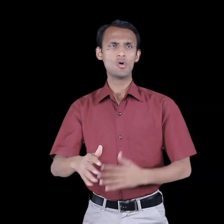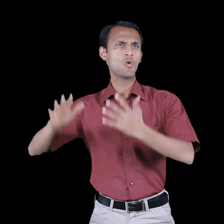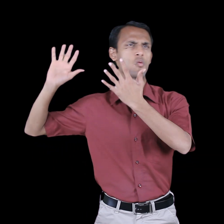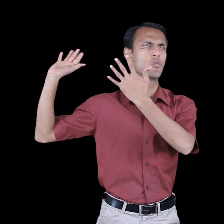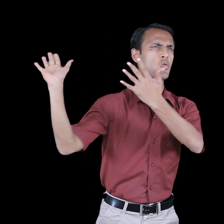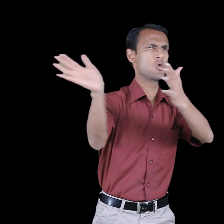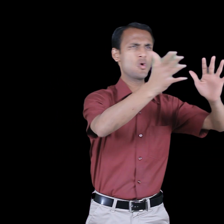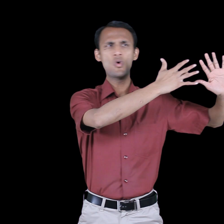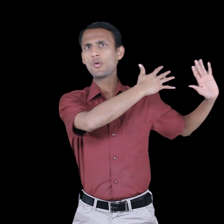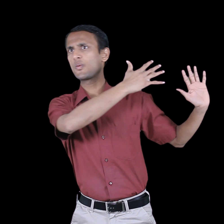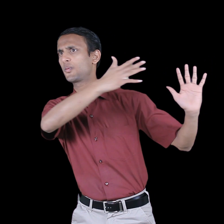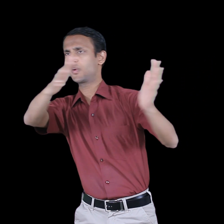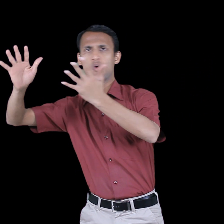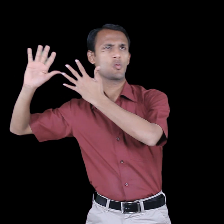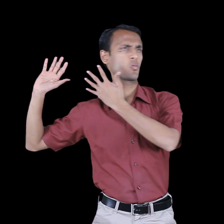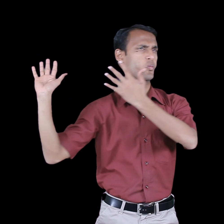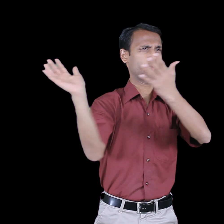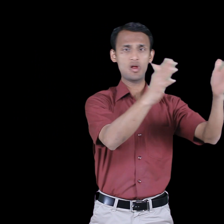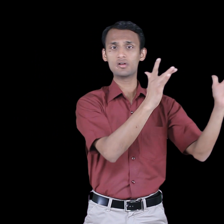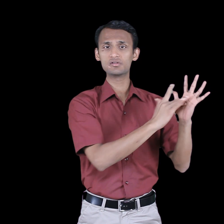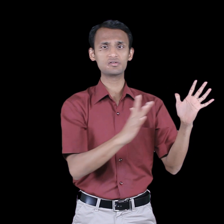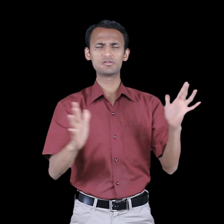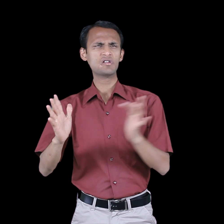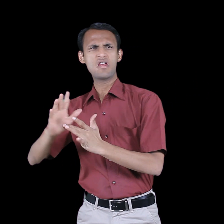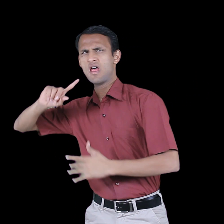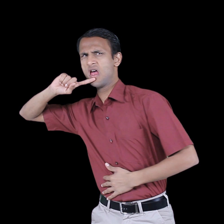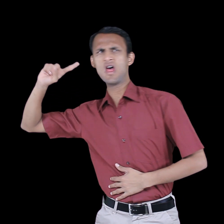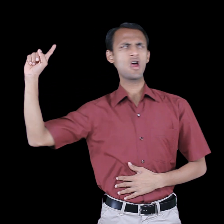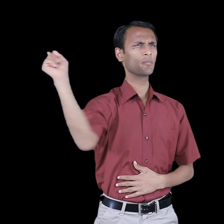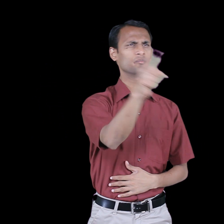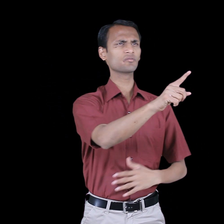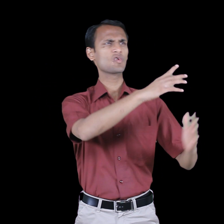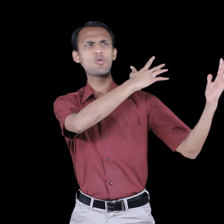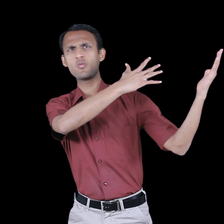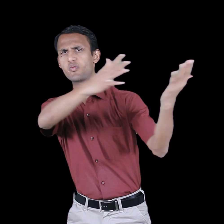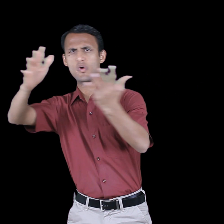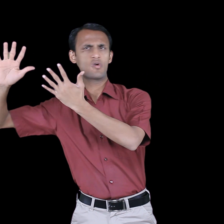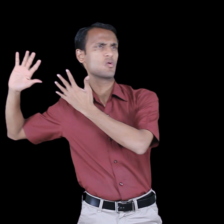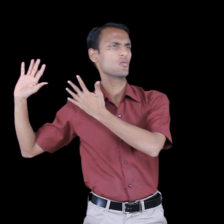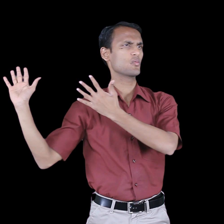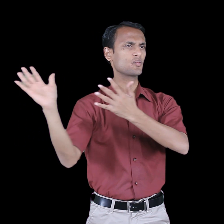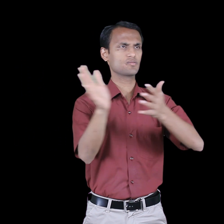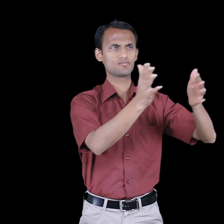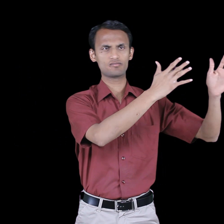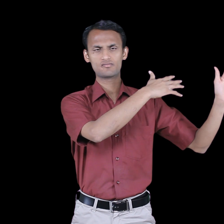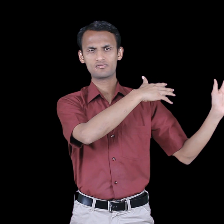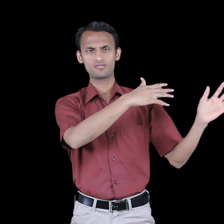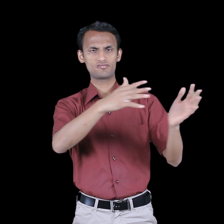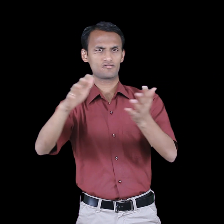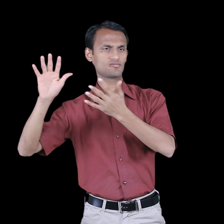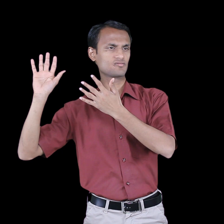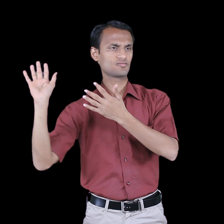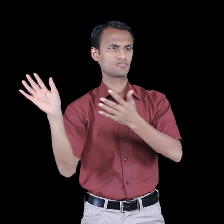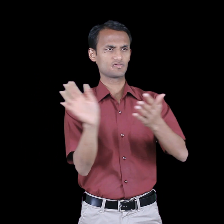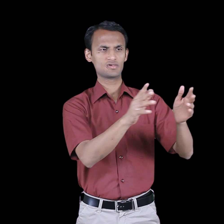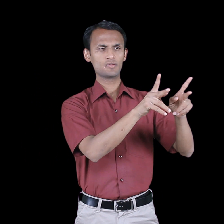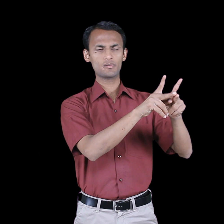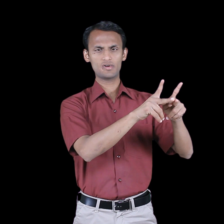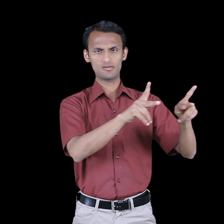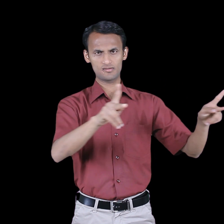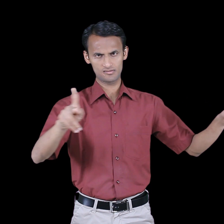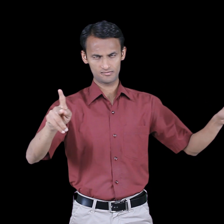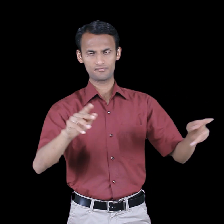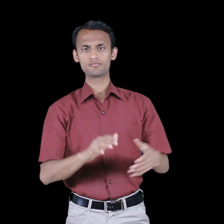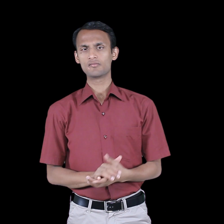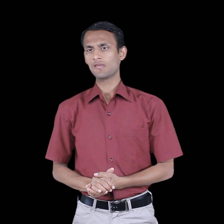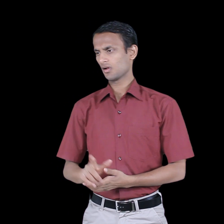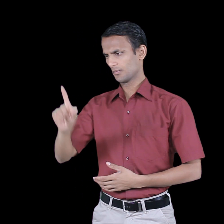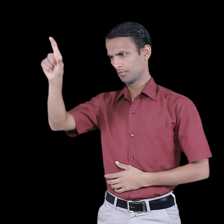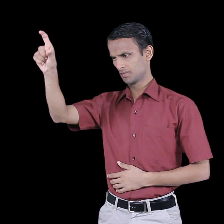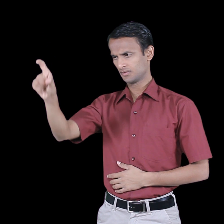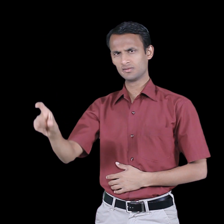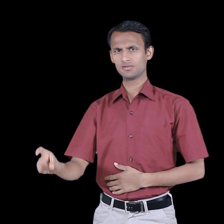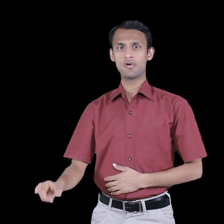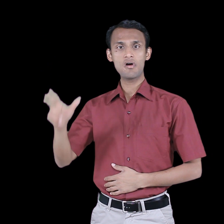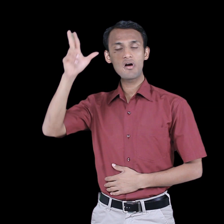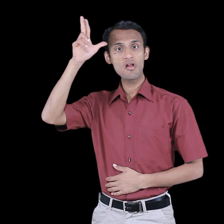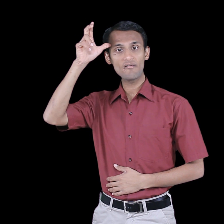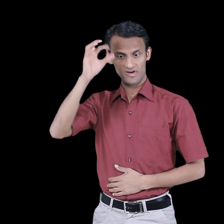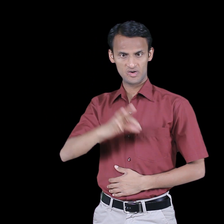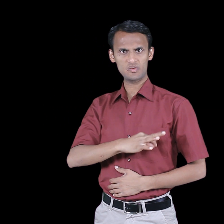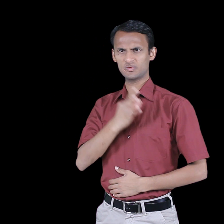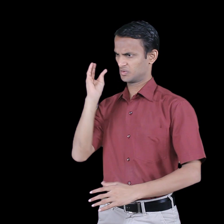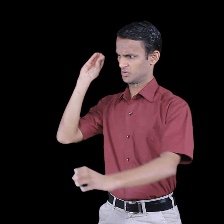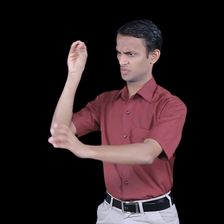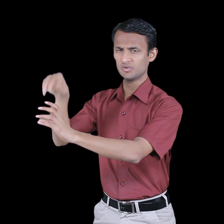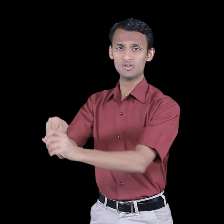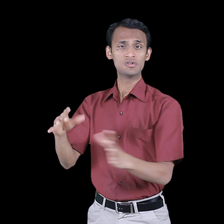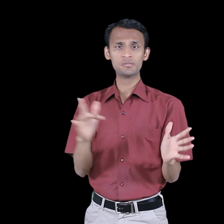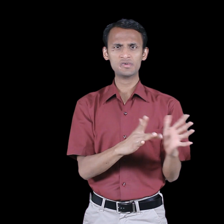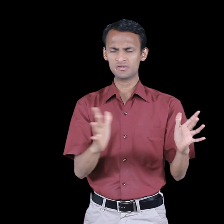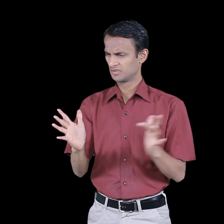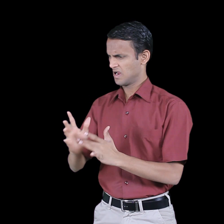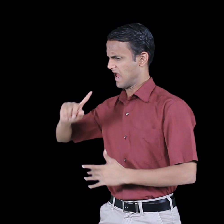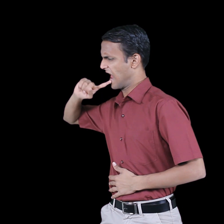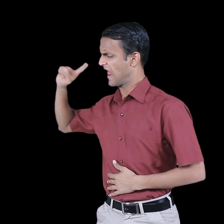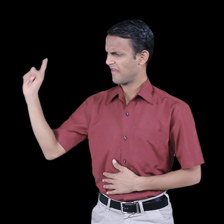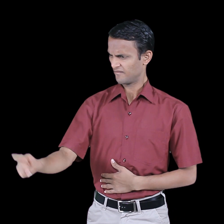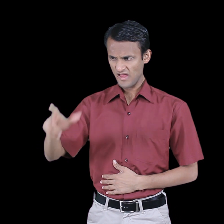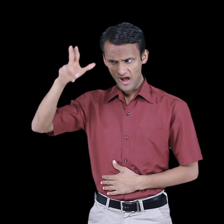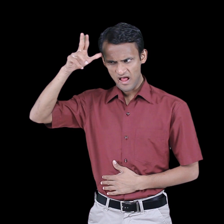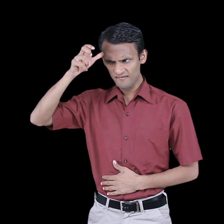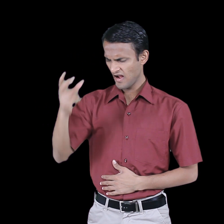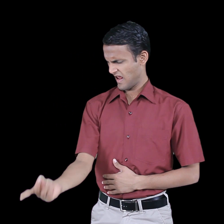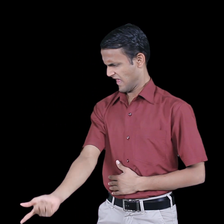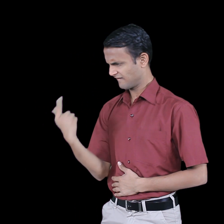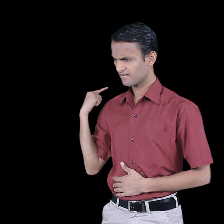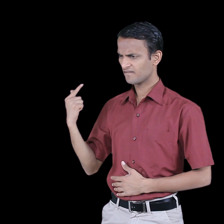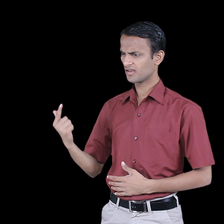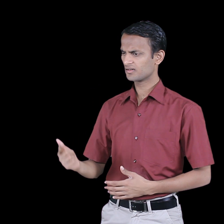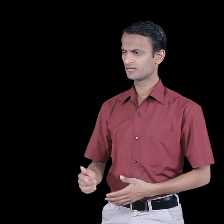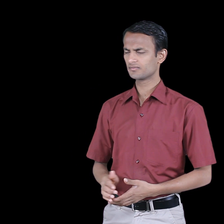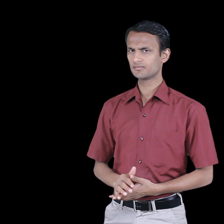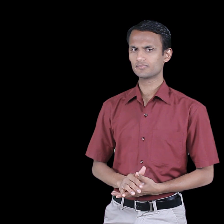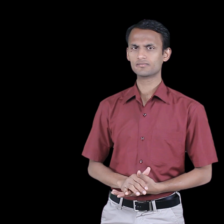Jesus calms the storm and orders bad spirits out